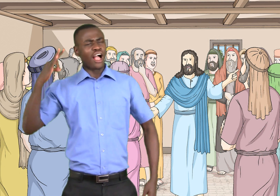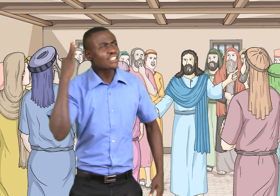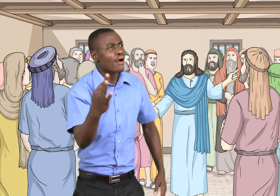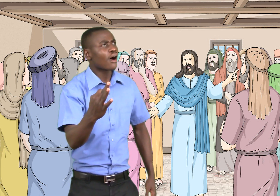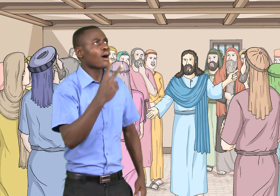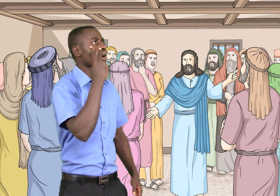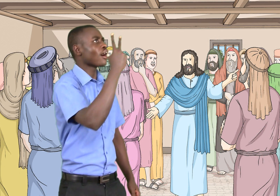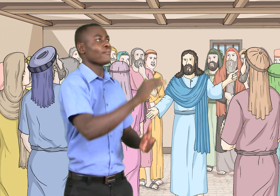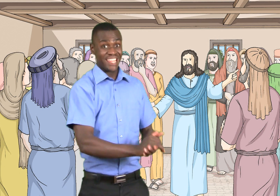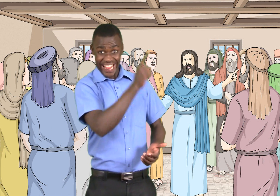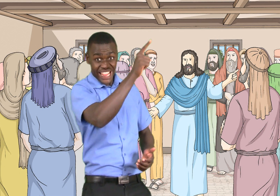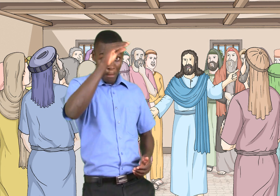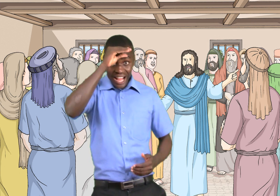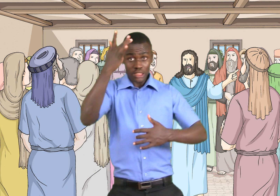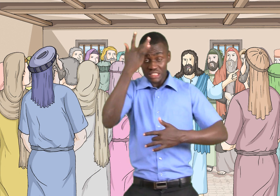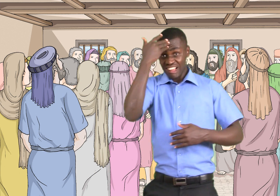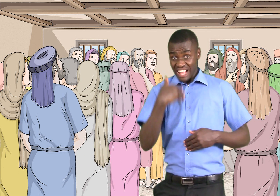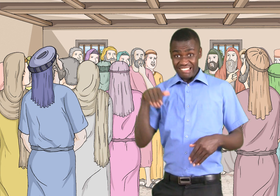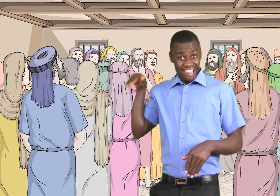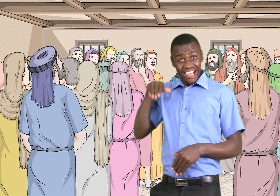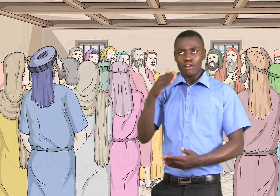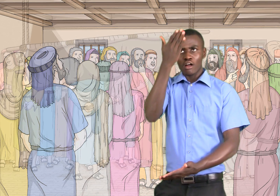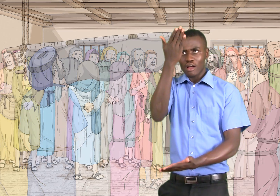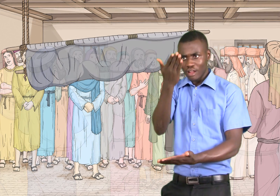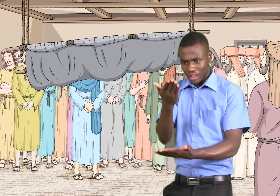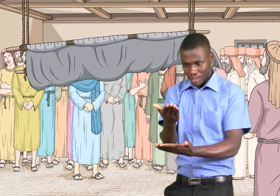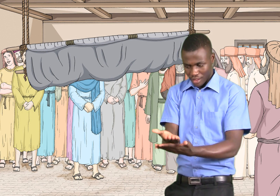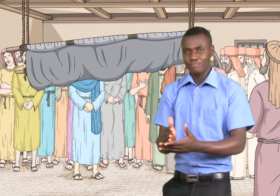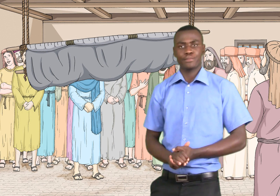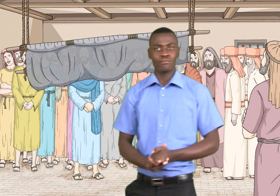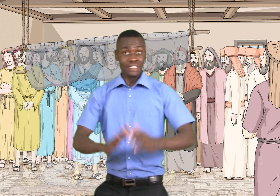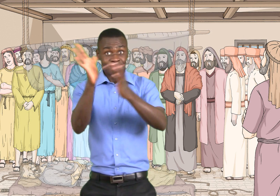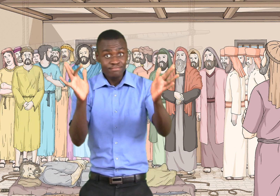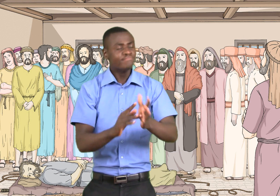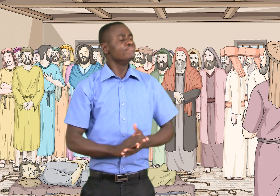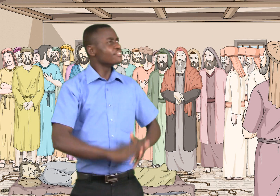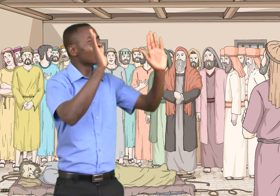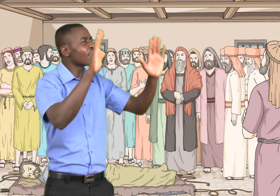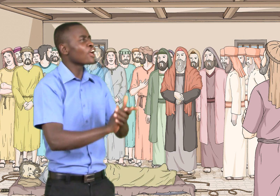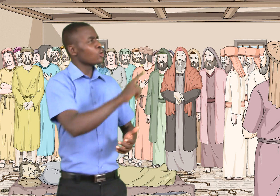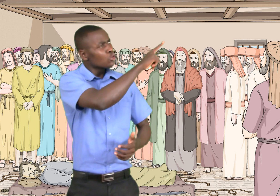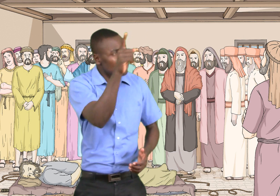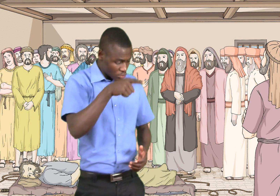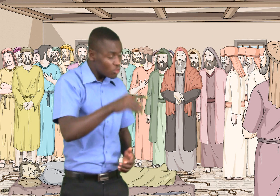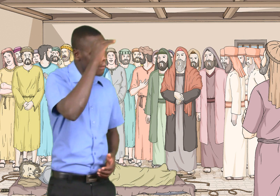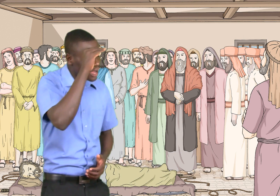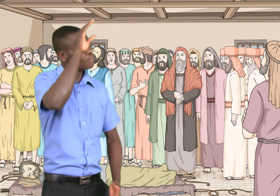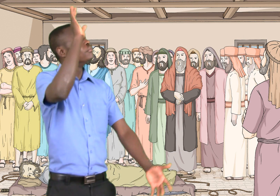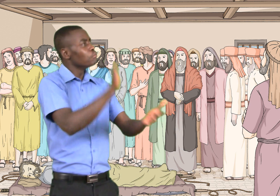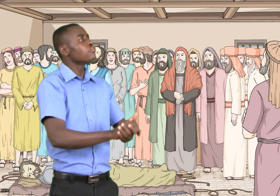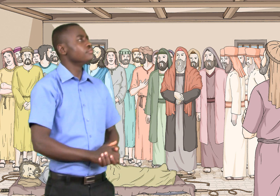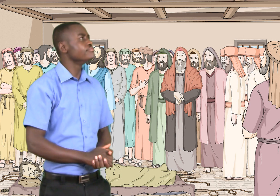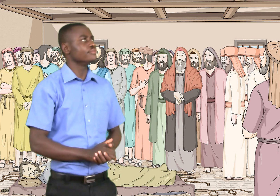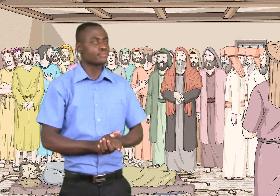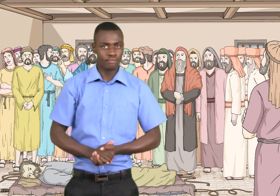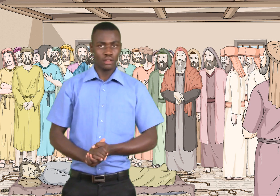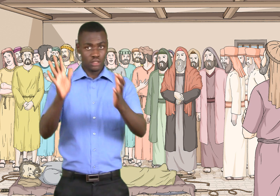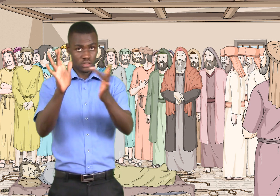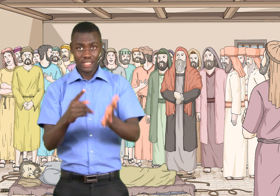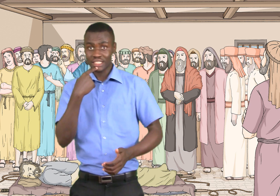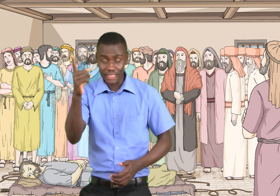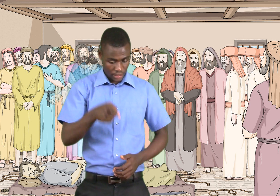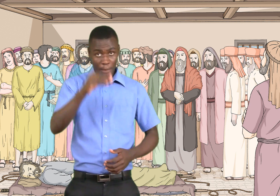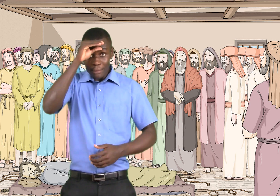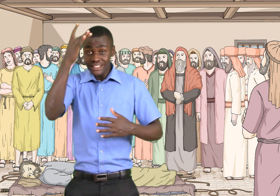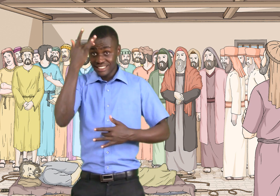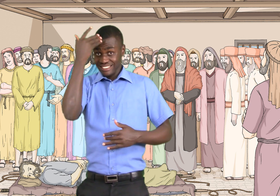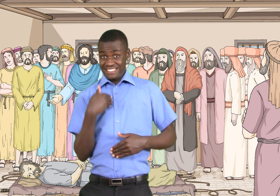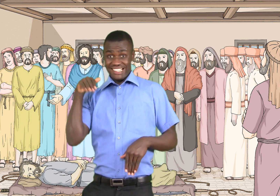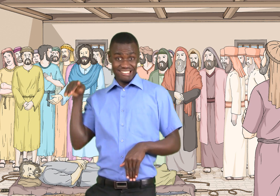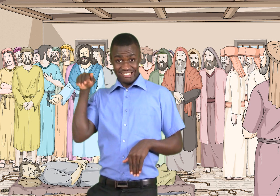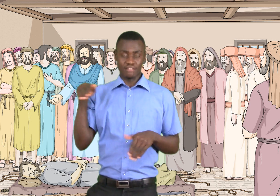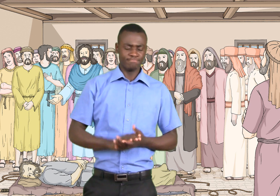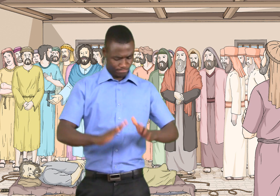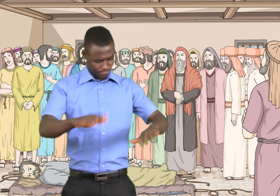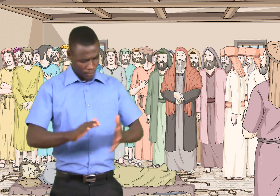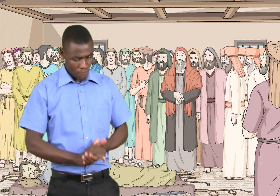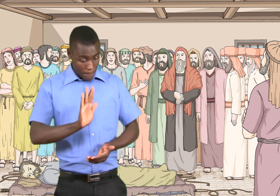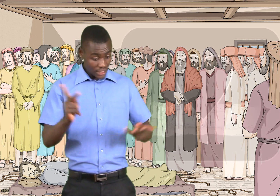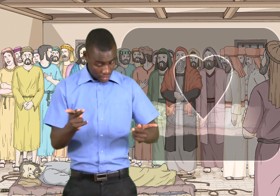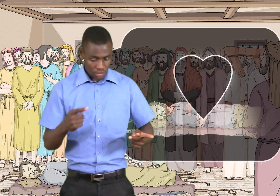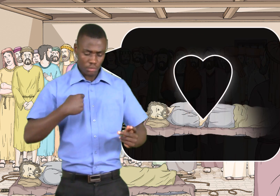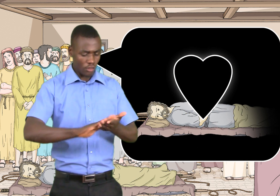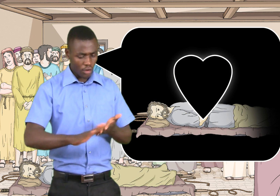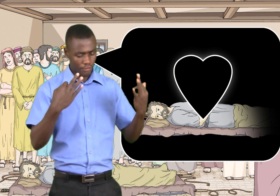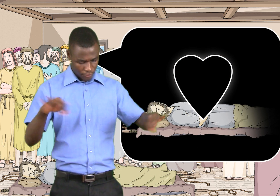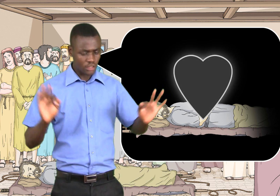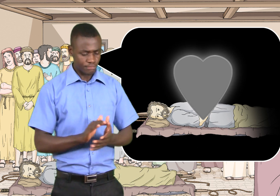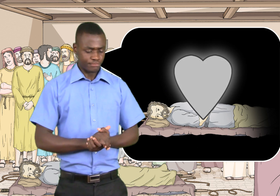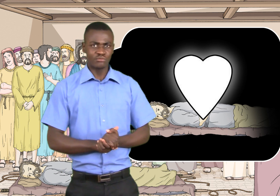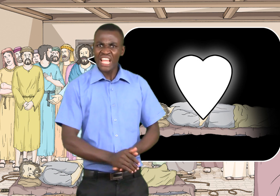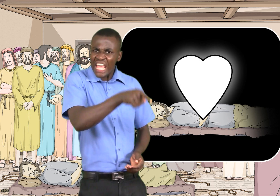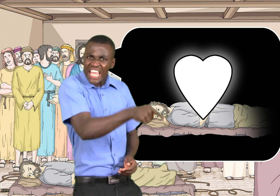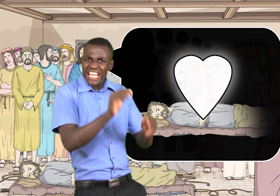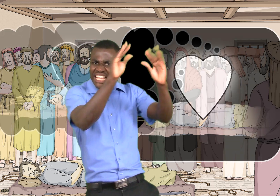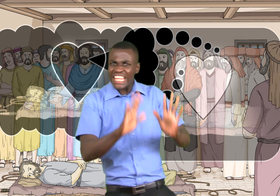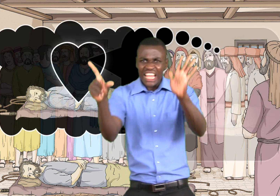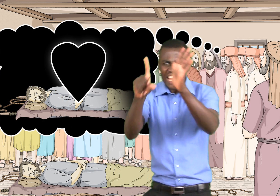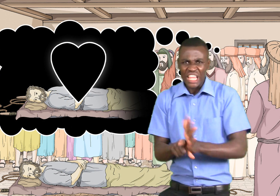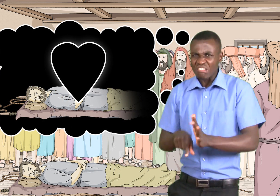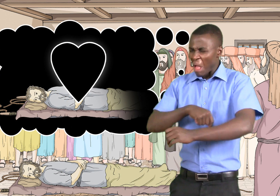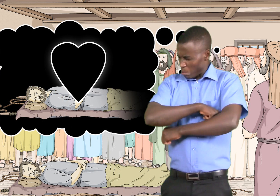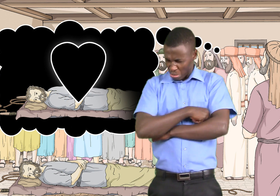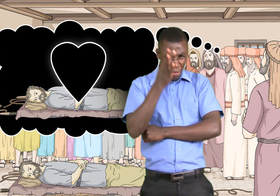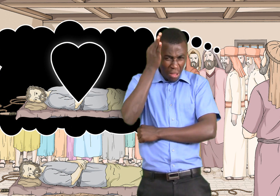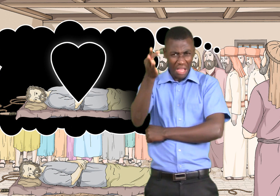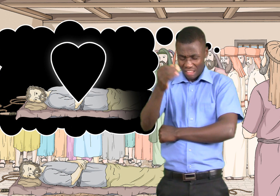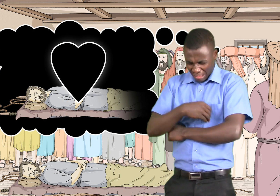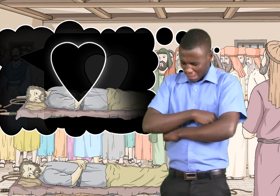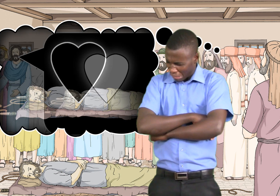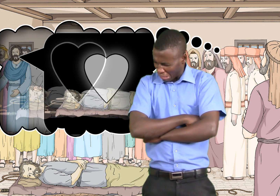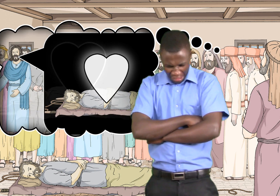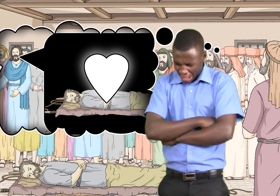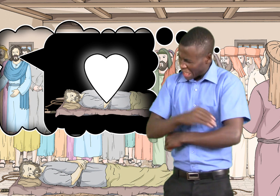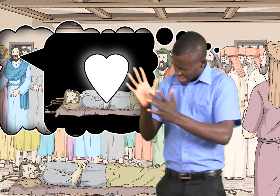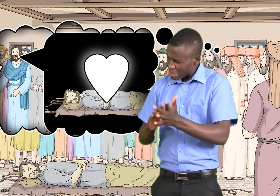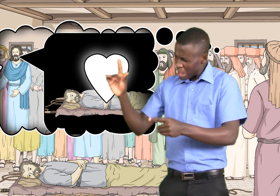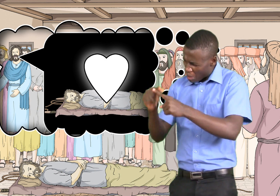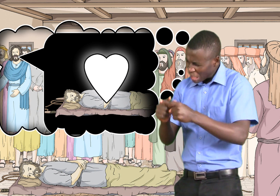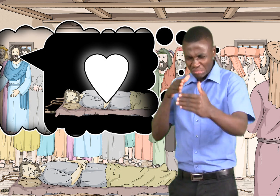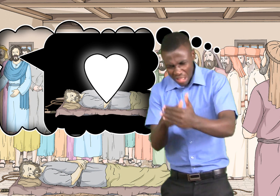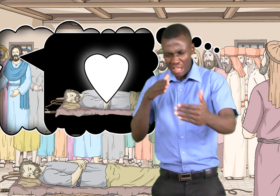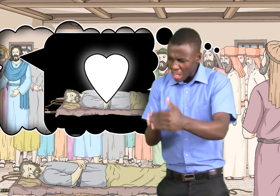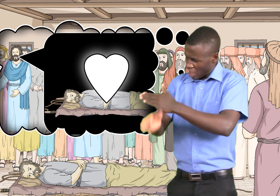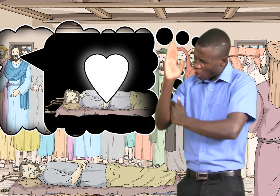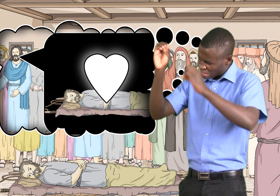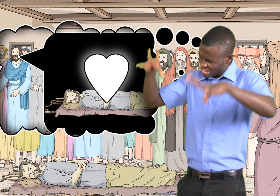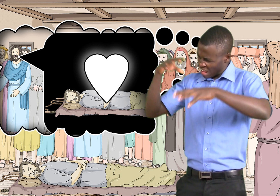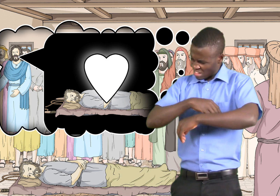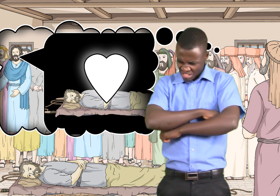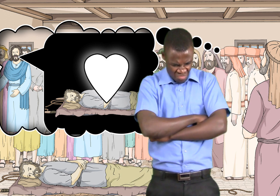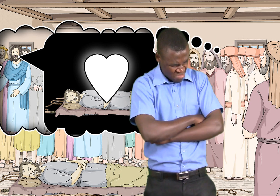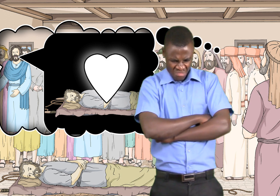But some of the scribes were sitting there and thinking in their hearts, “Why does this man speak like this?